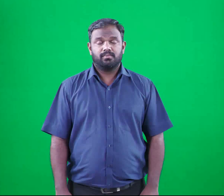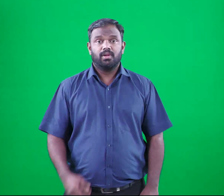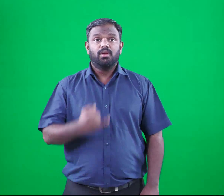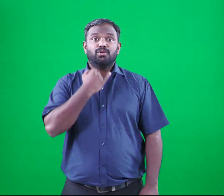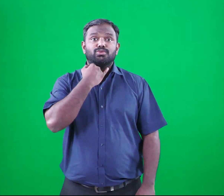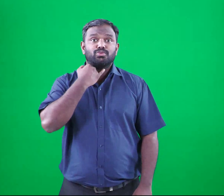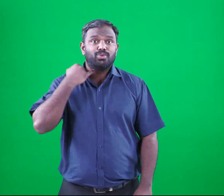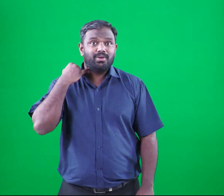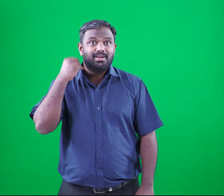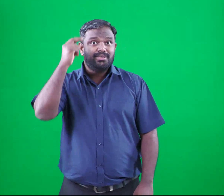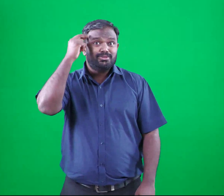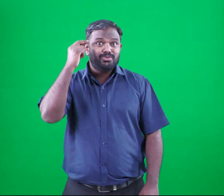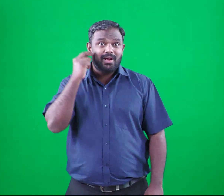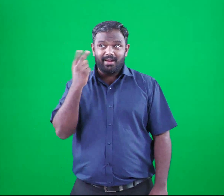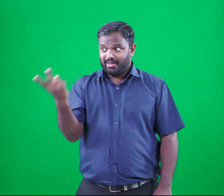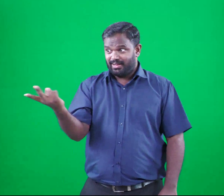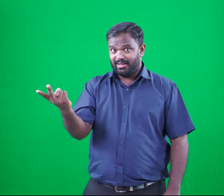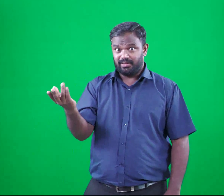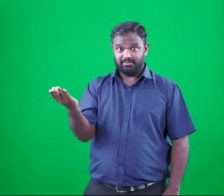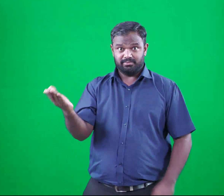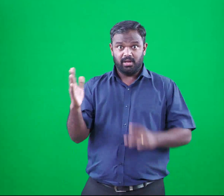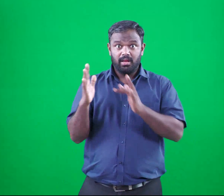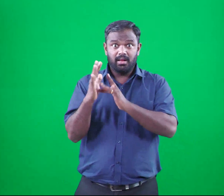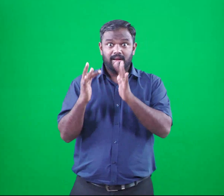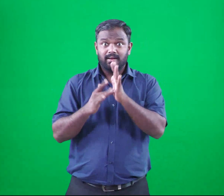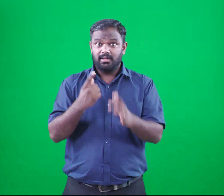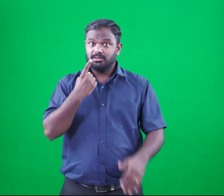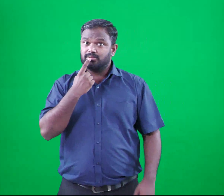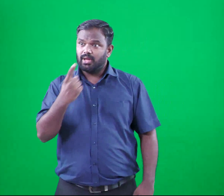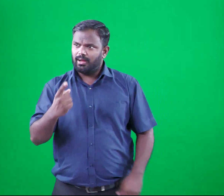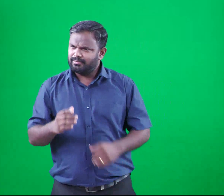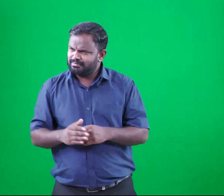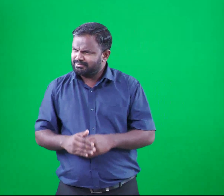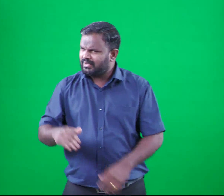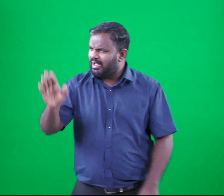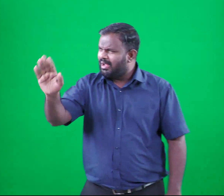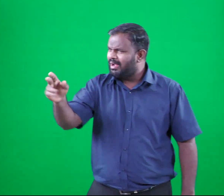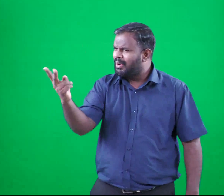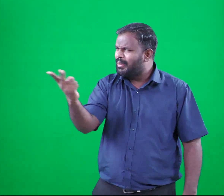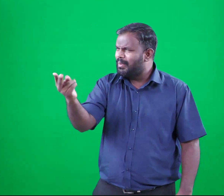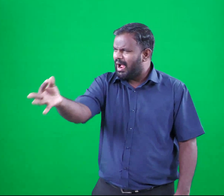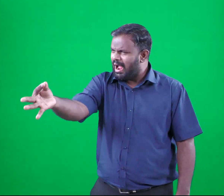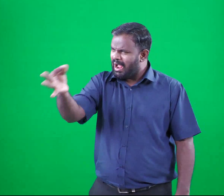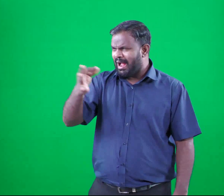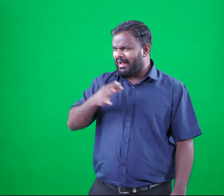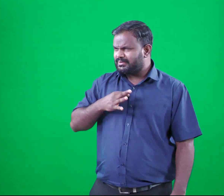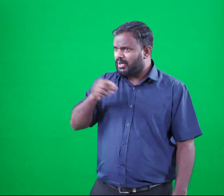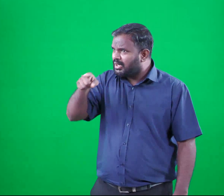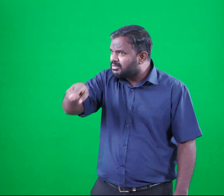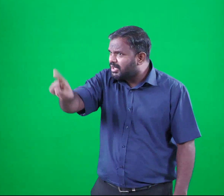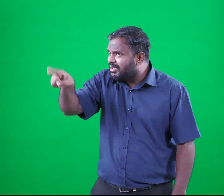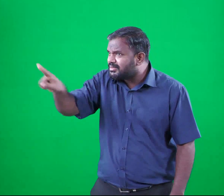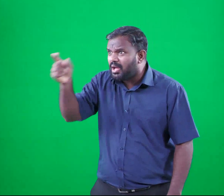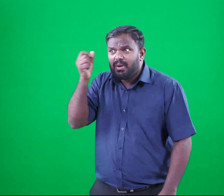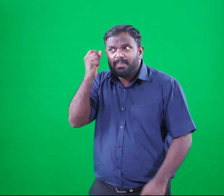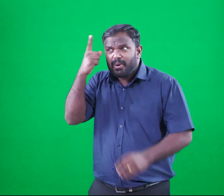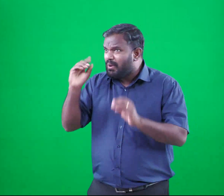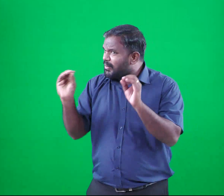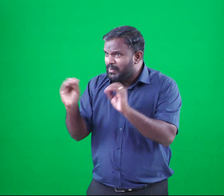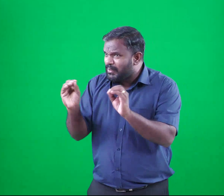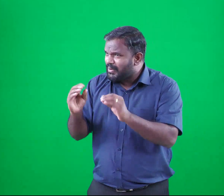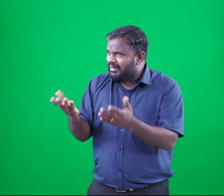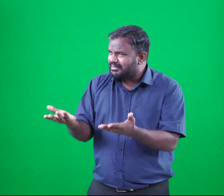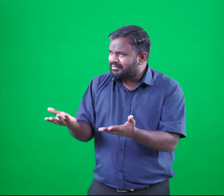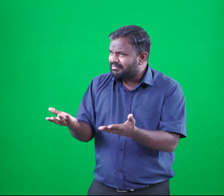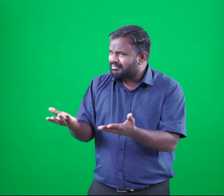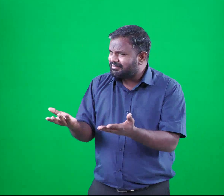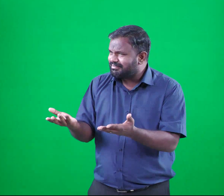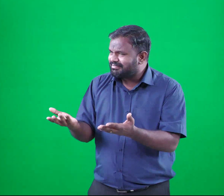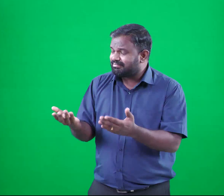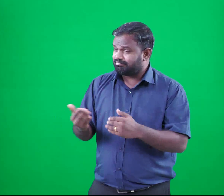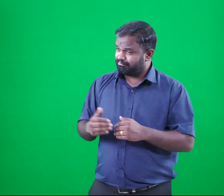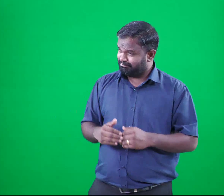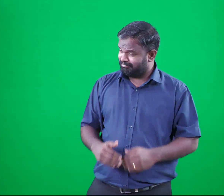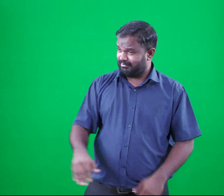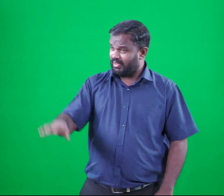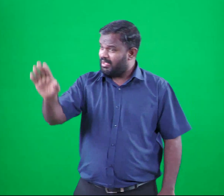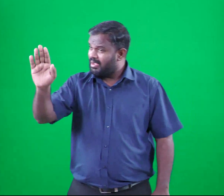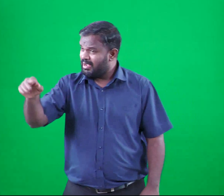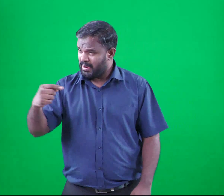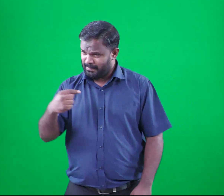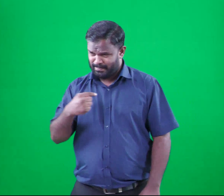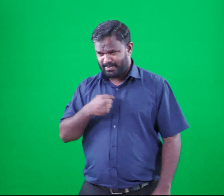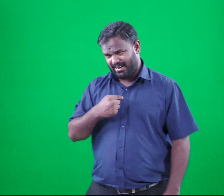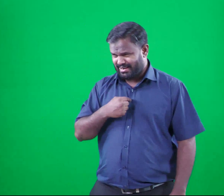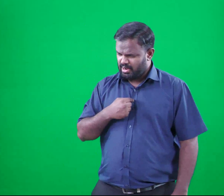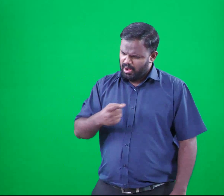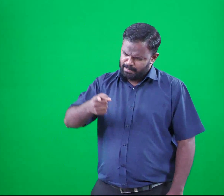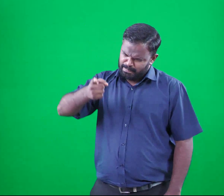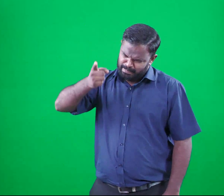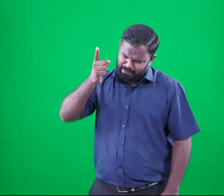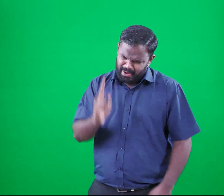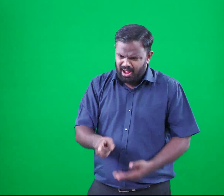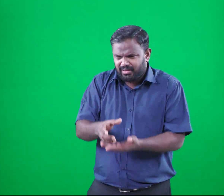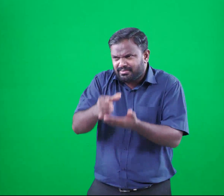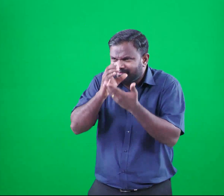"You do not know what you are asking," Jesus replied.